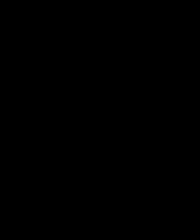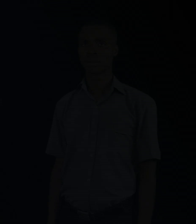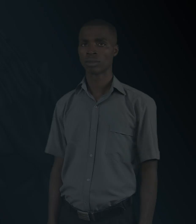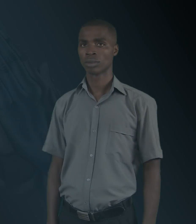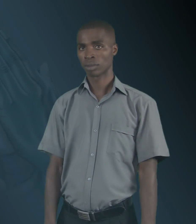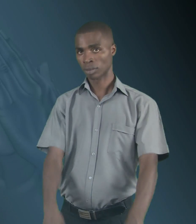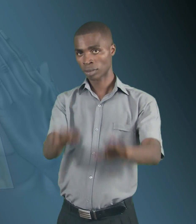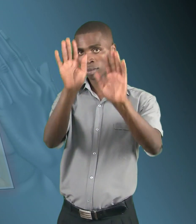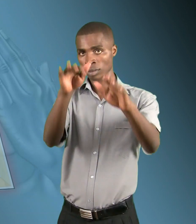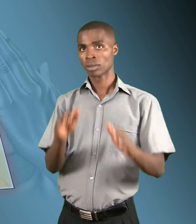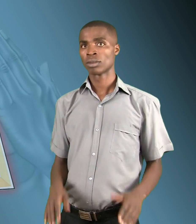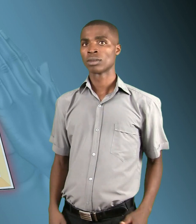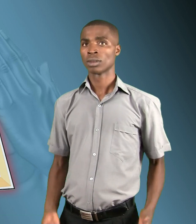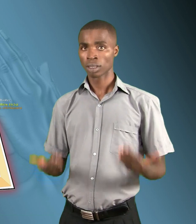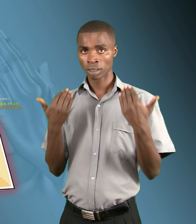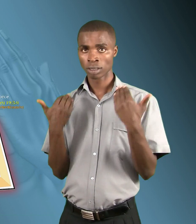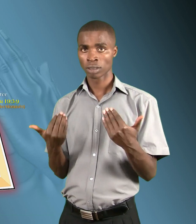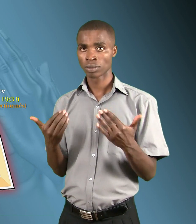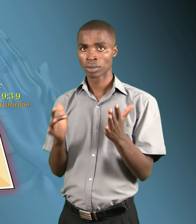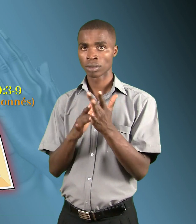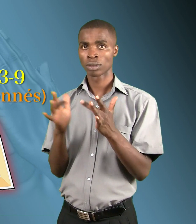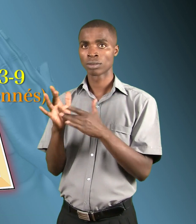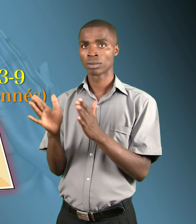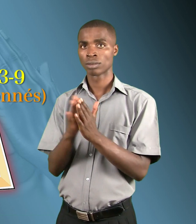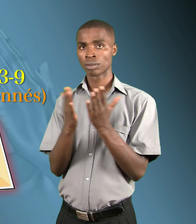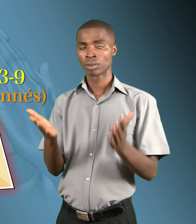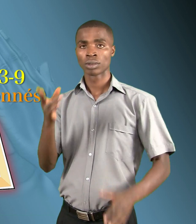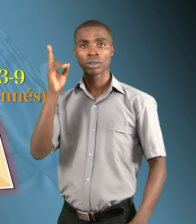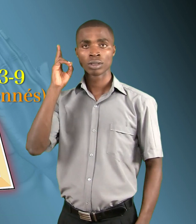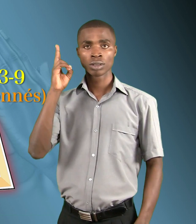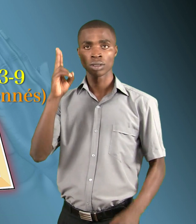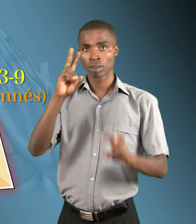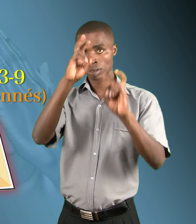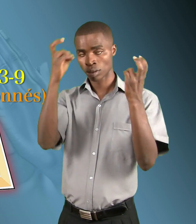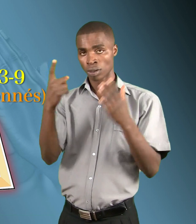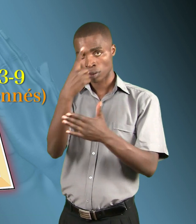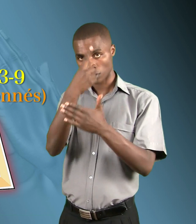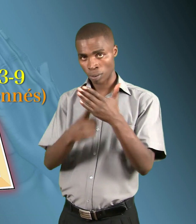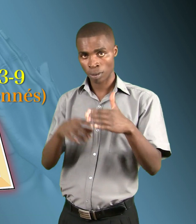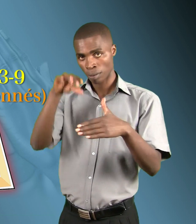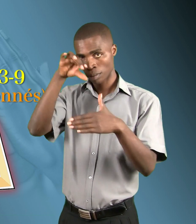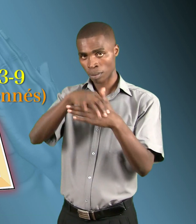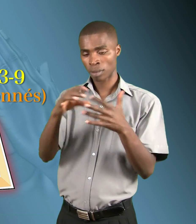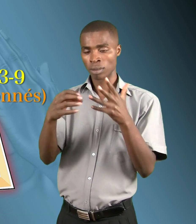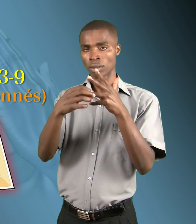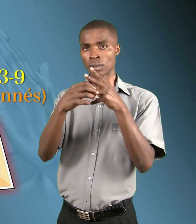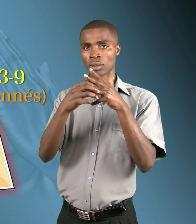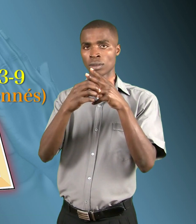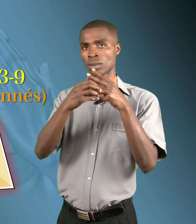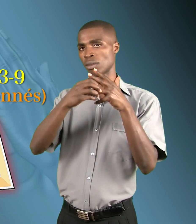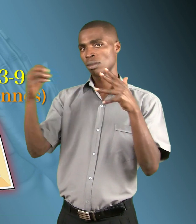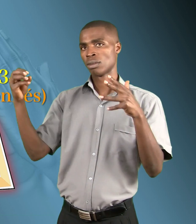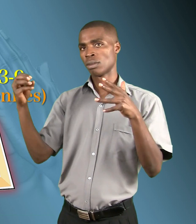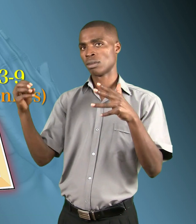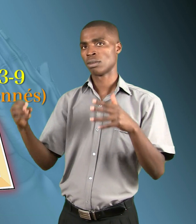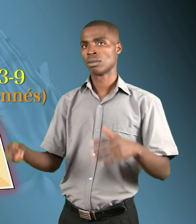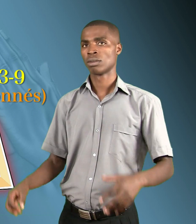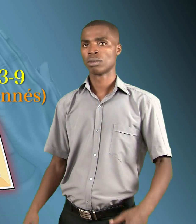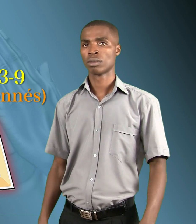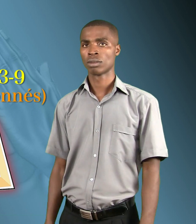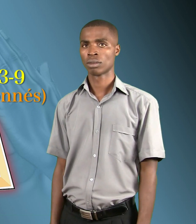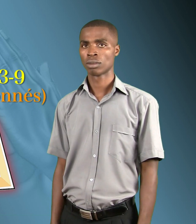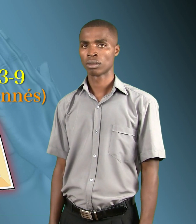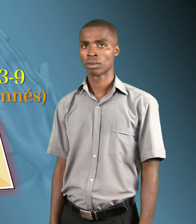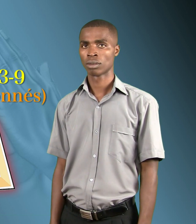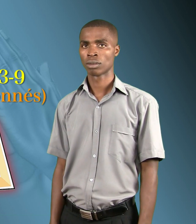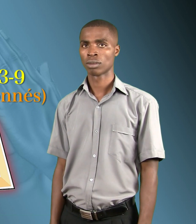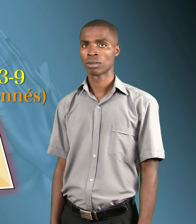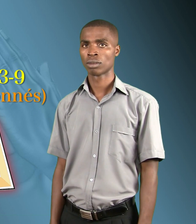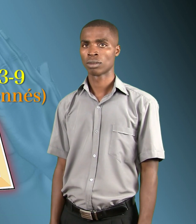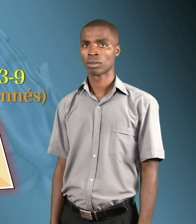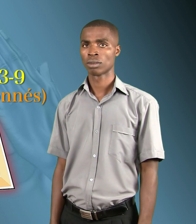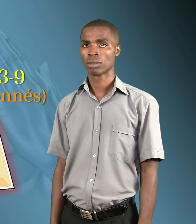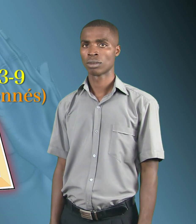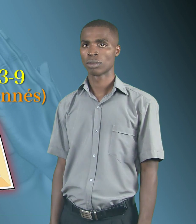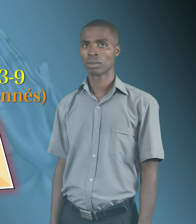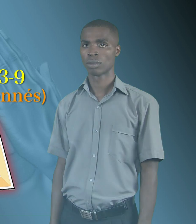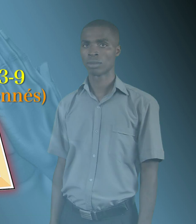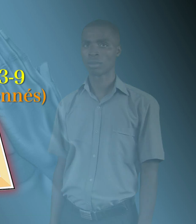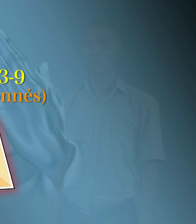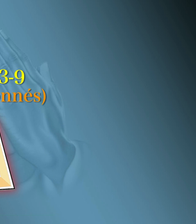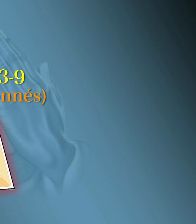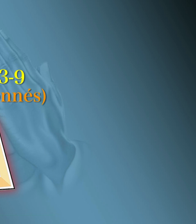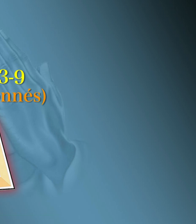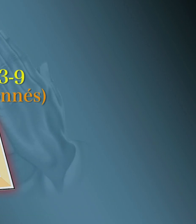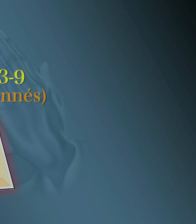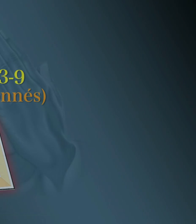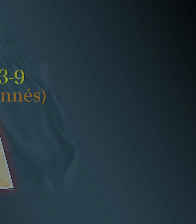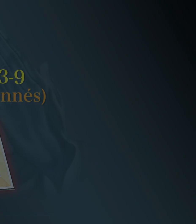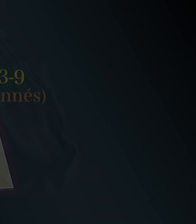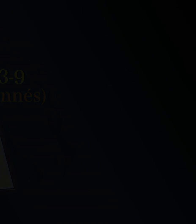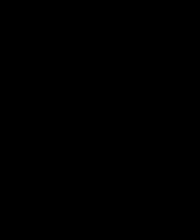Divorce